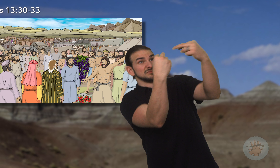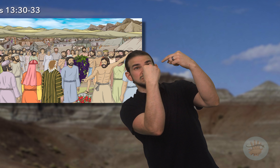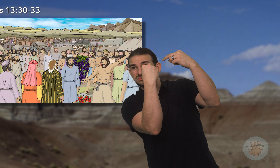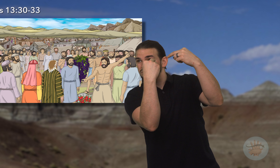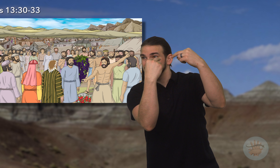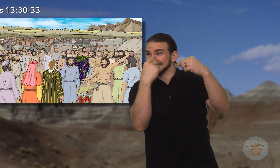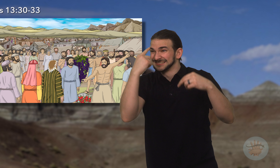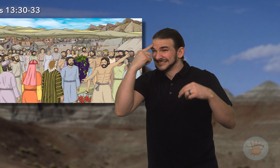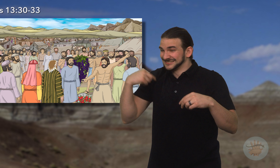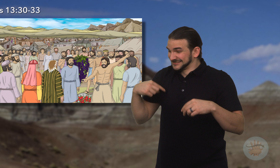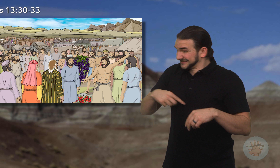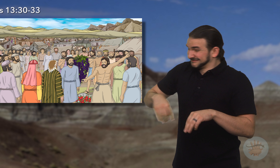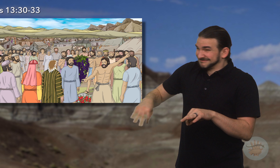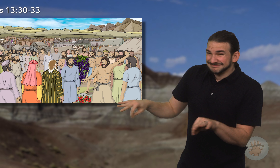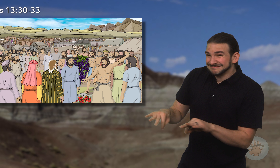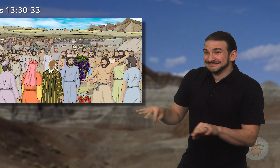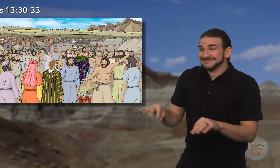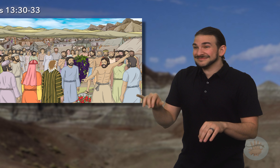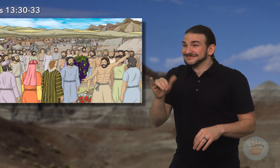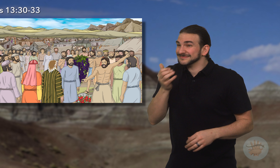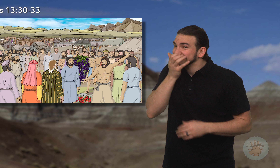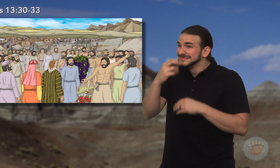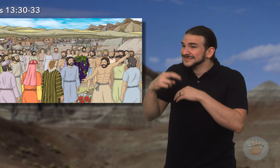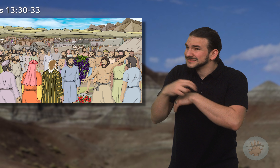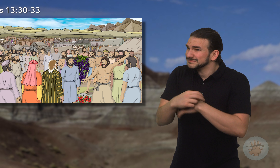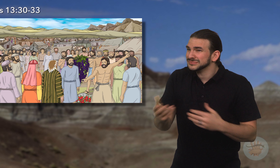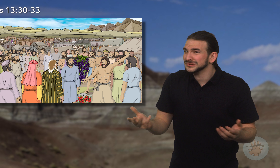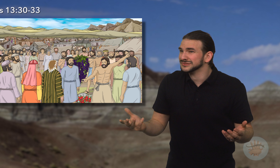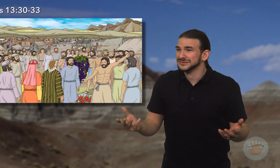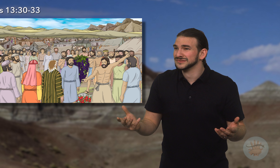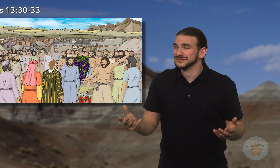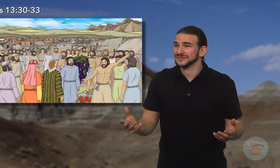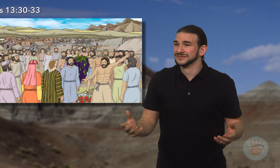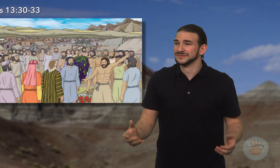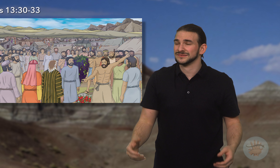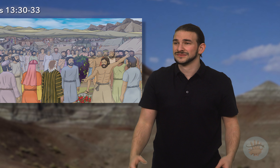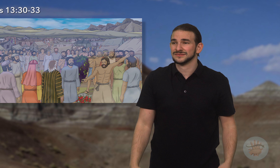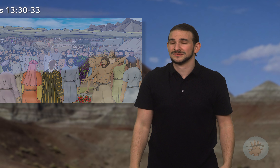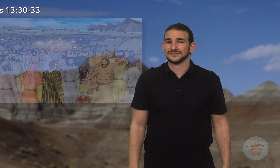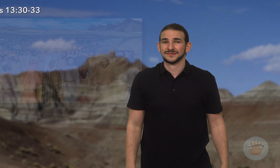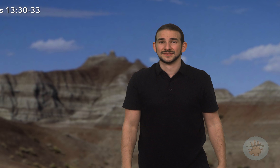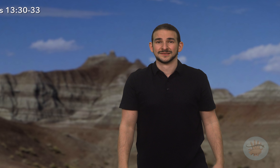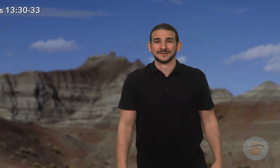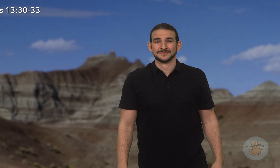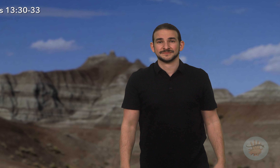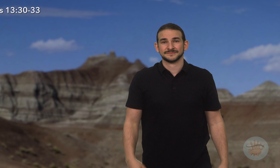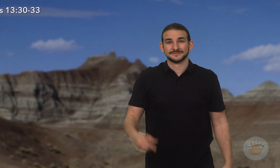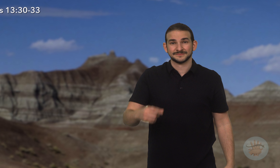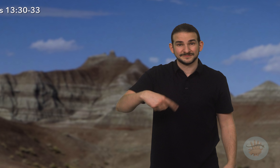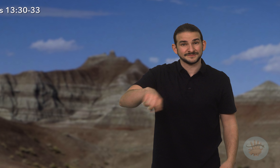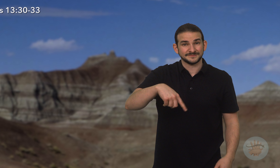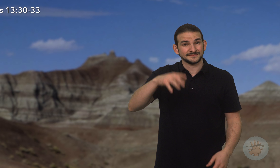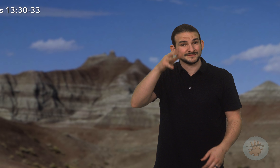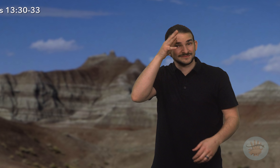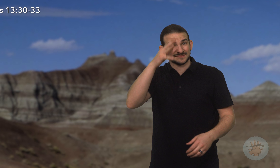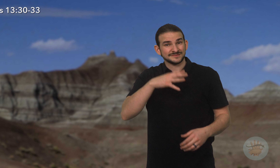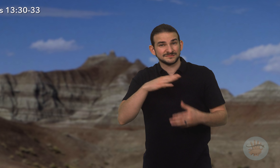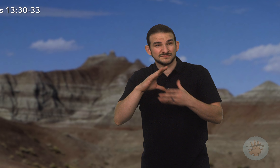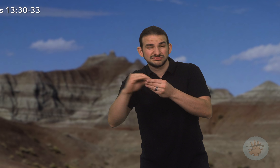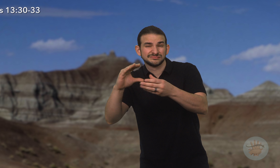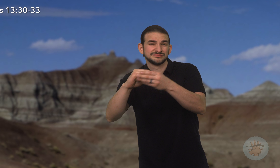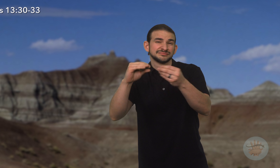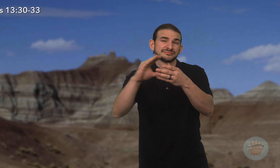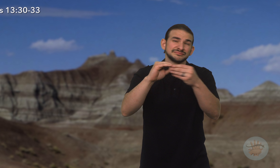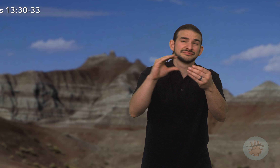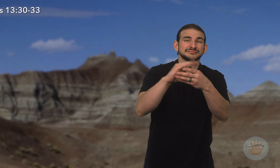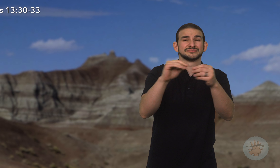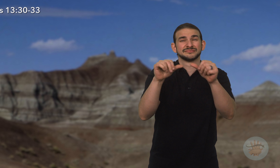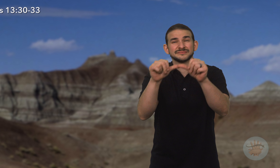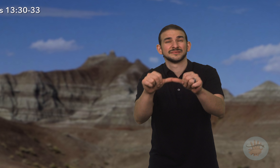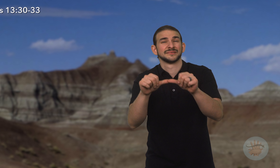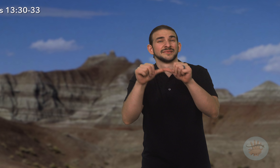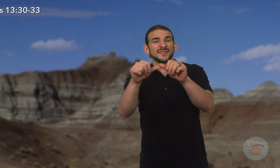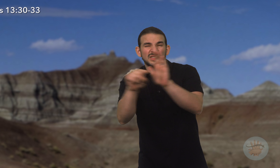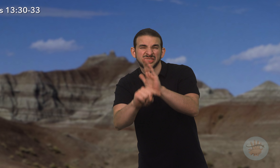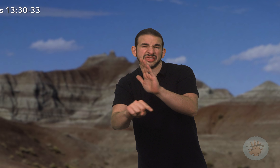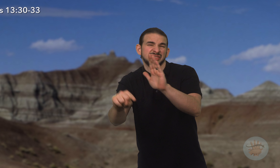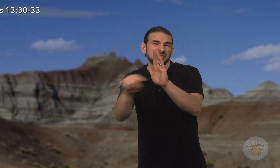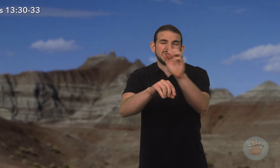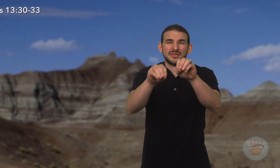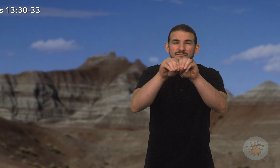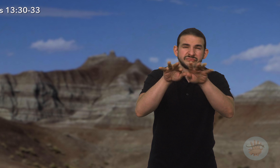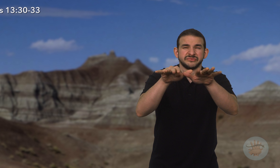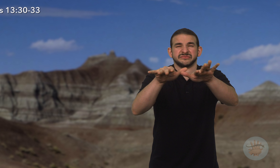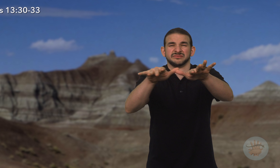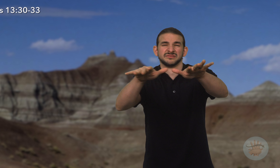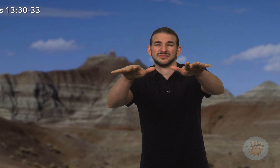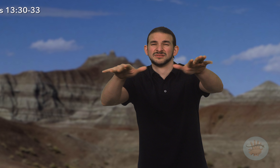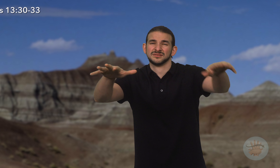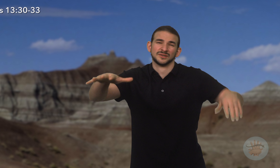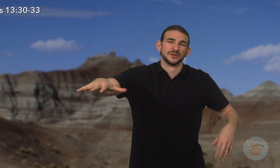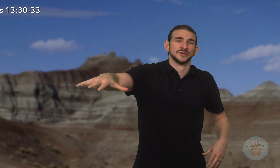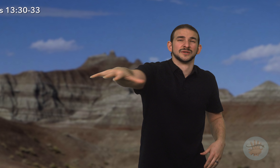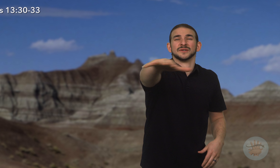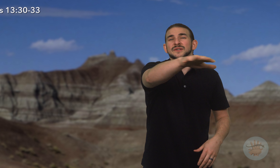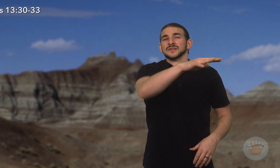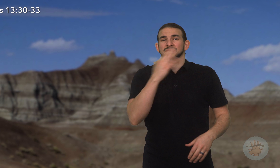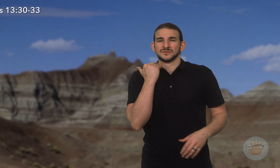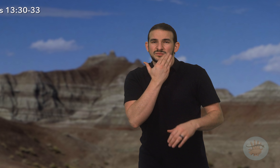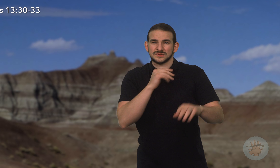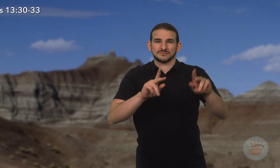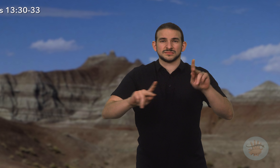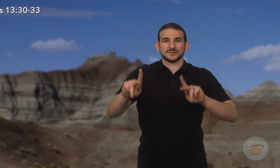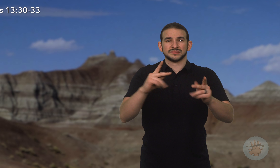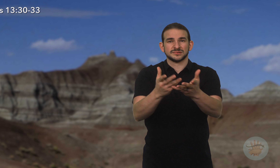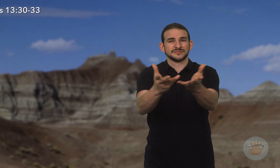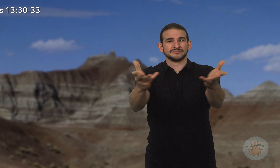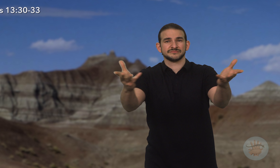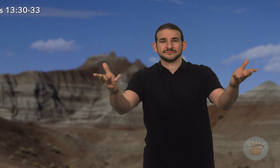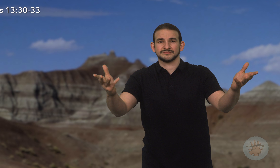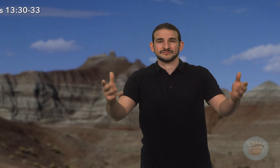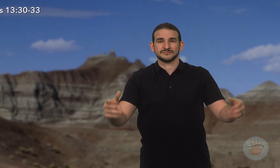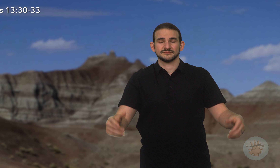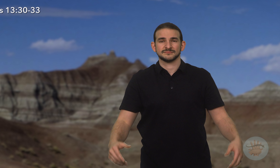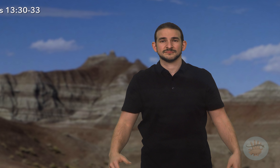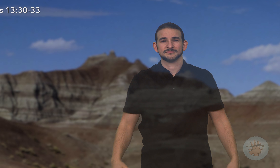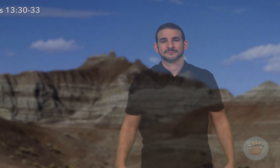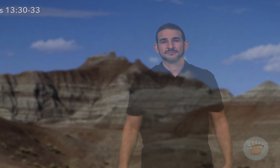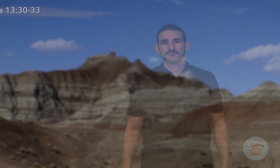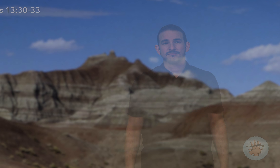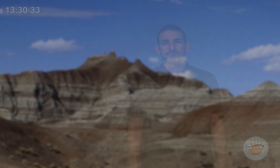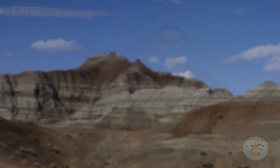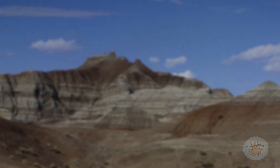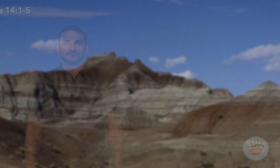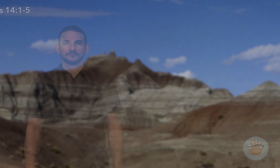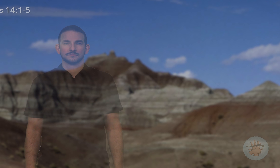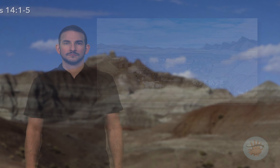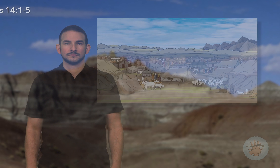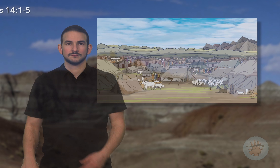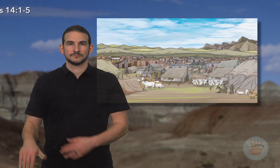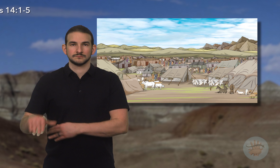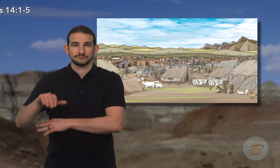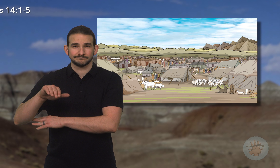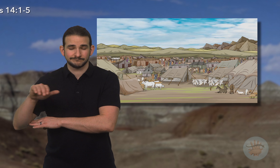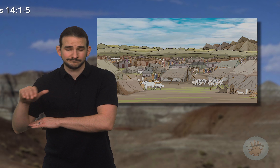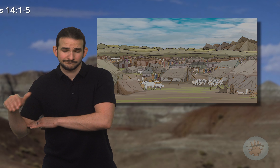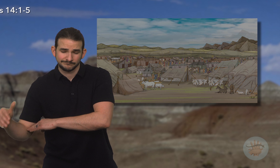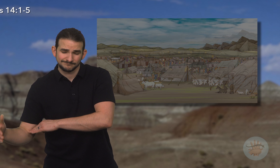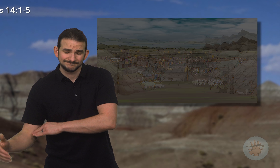We seemed like grasshoppers in our own sight, and we must have seemed the same to them!”